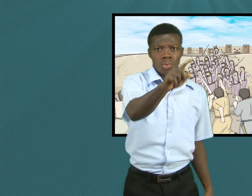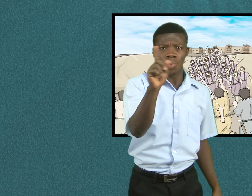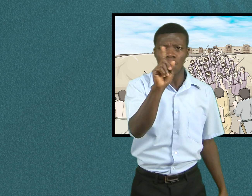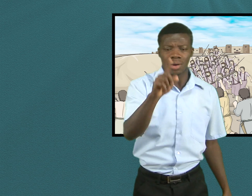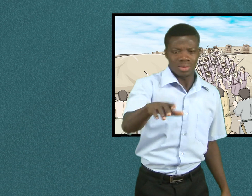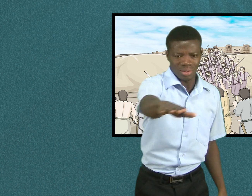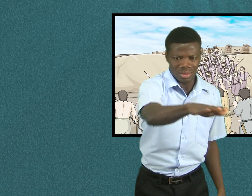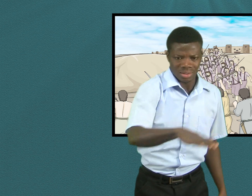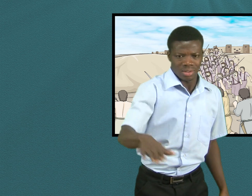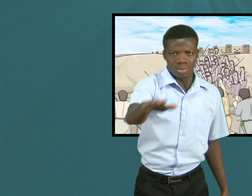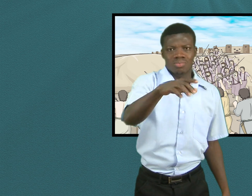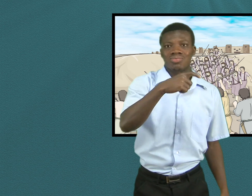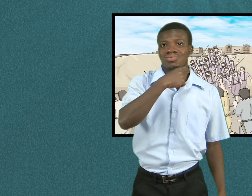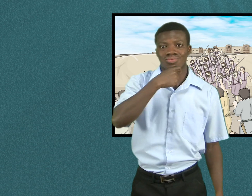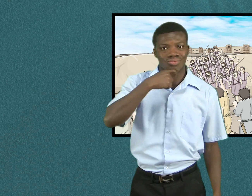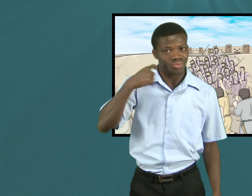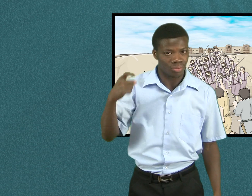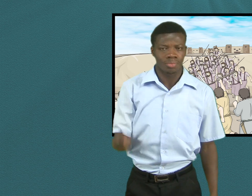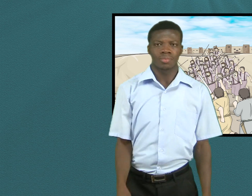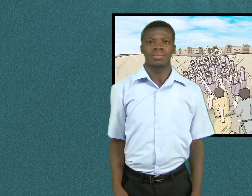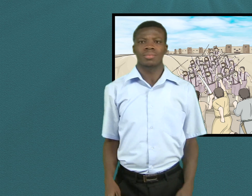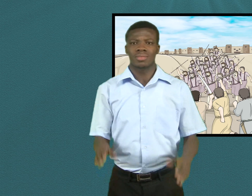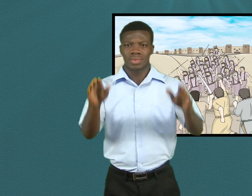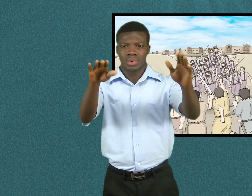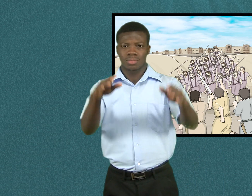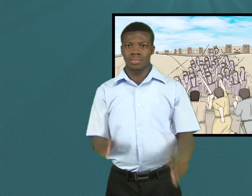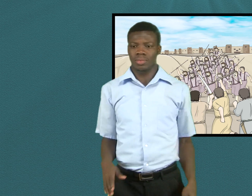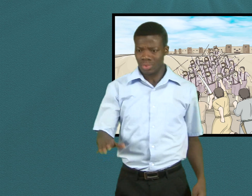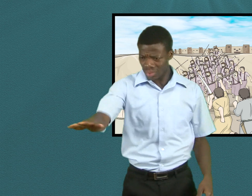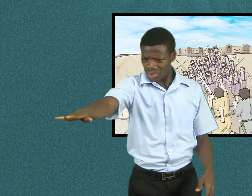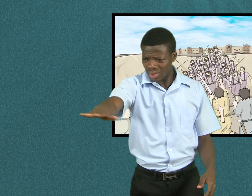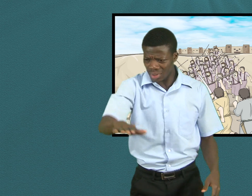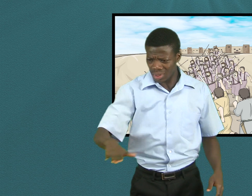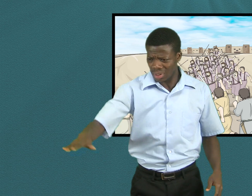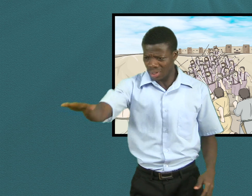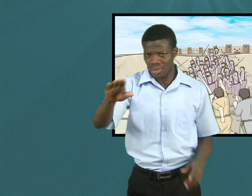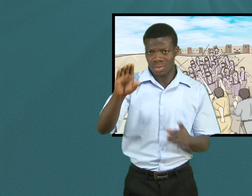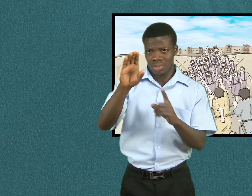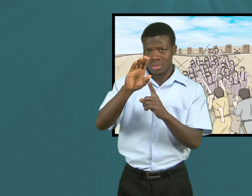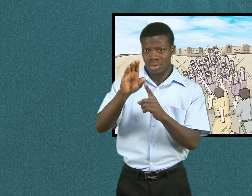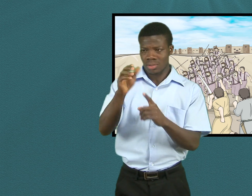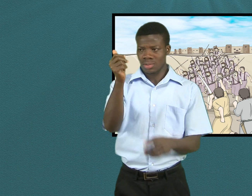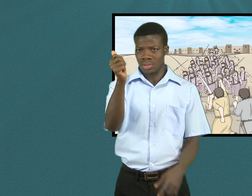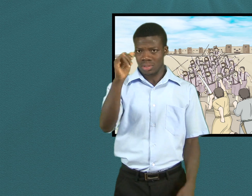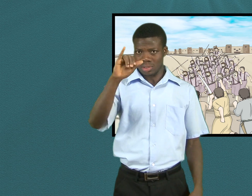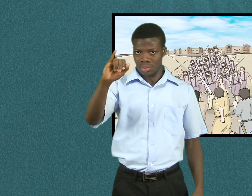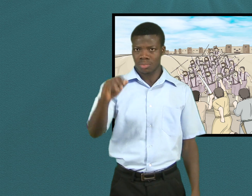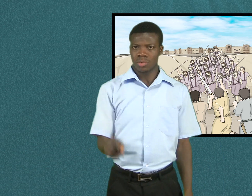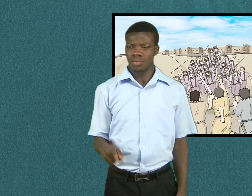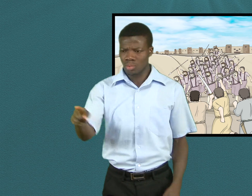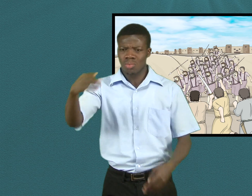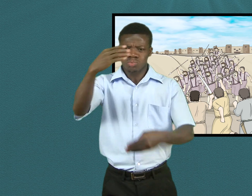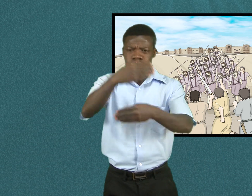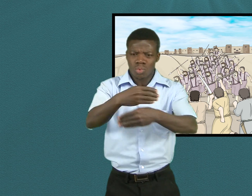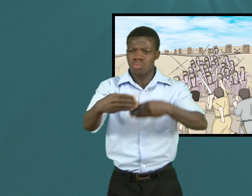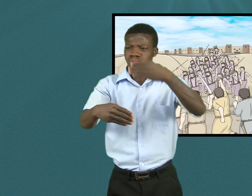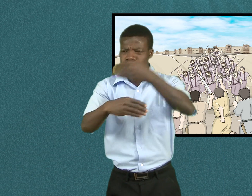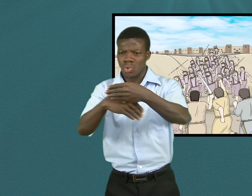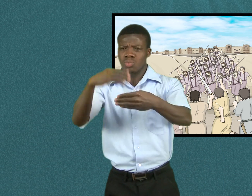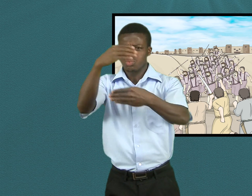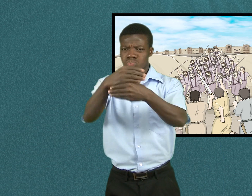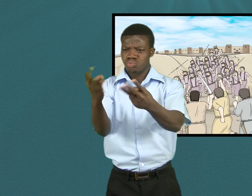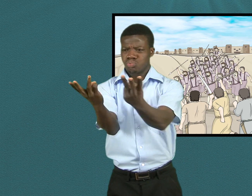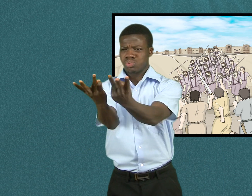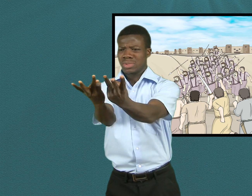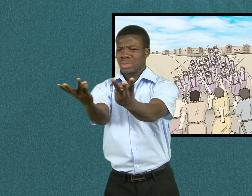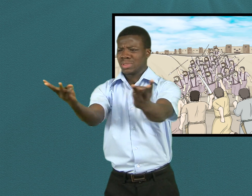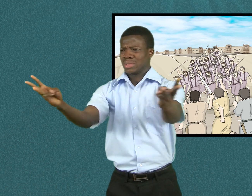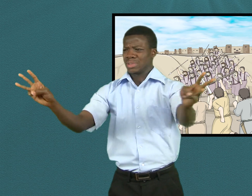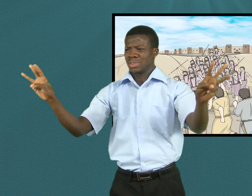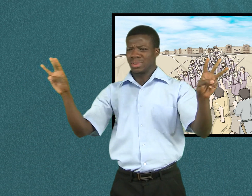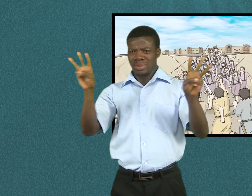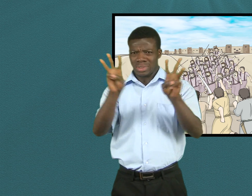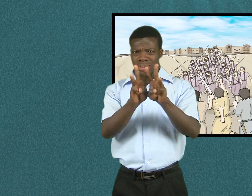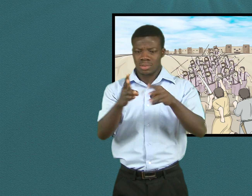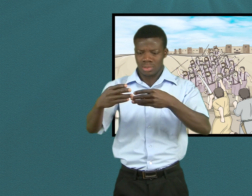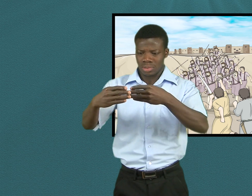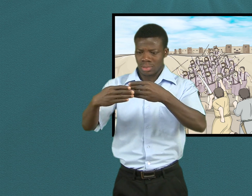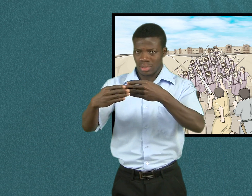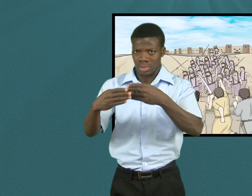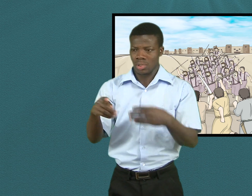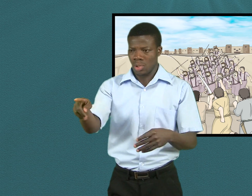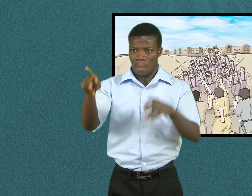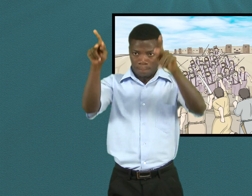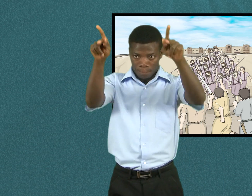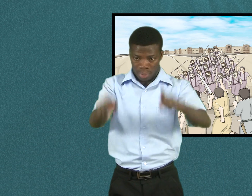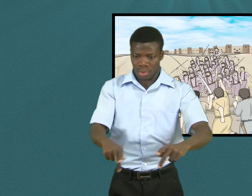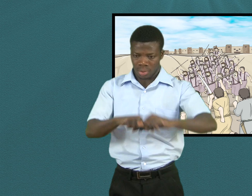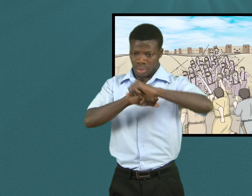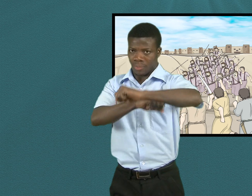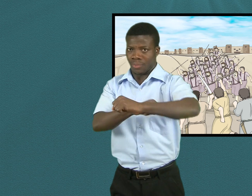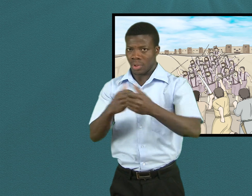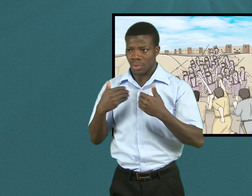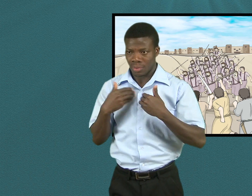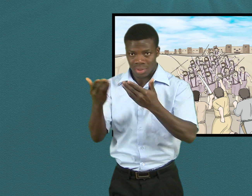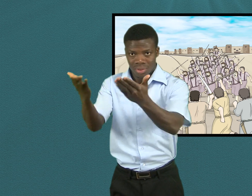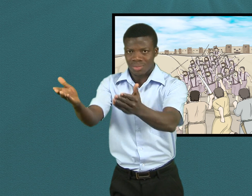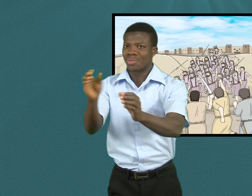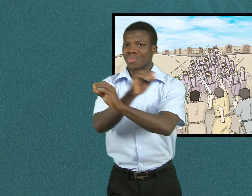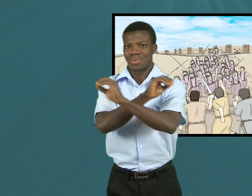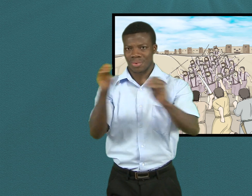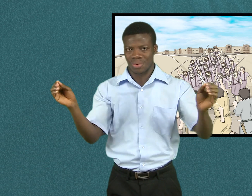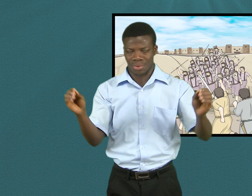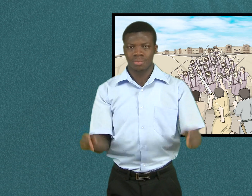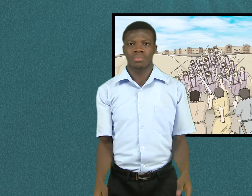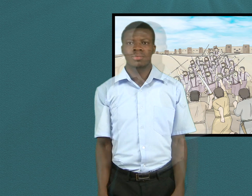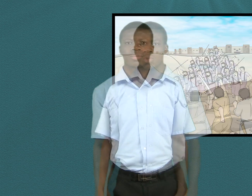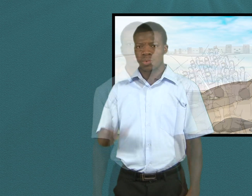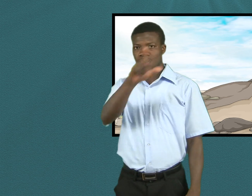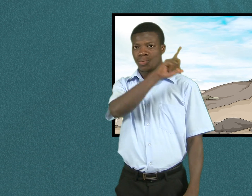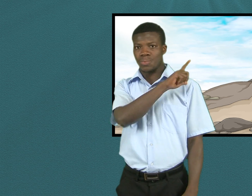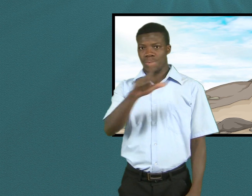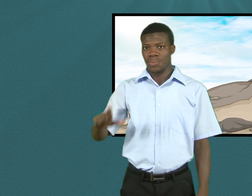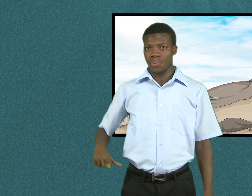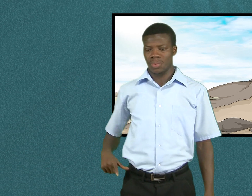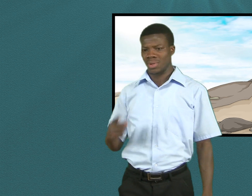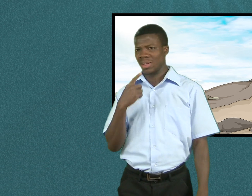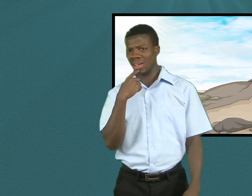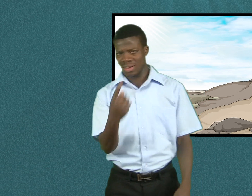Not a man was left in Ai or Bethel who did not go out after Israel, leaving the city wide open while they pursued Israel.